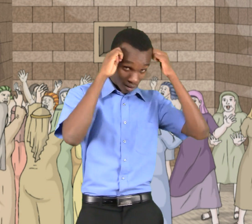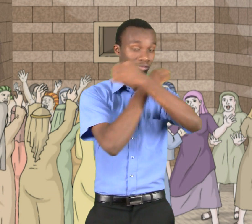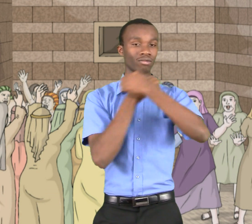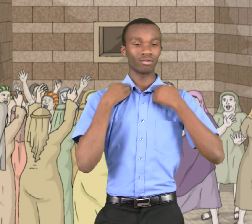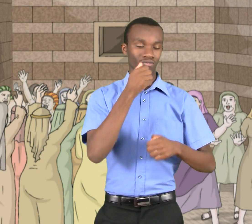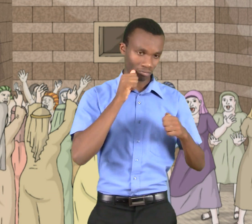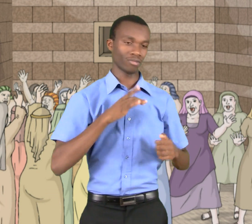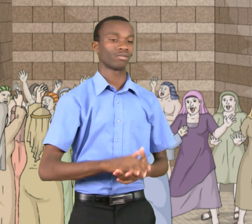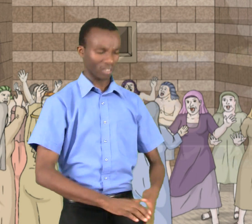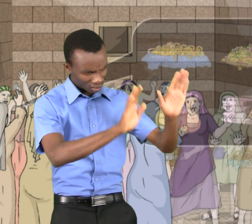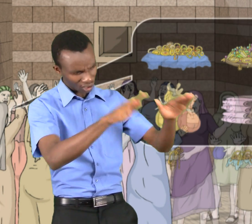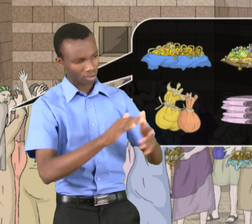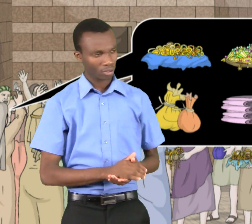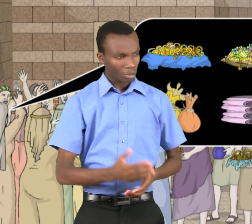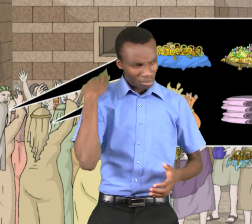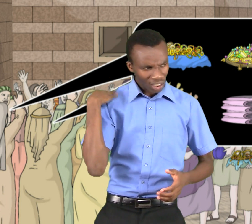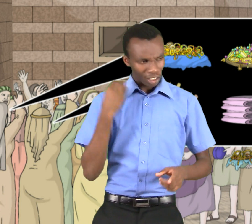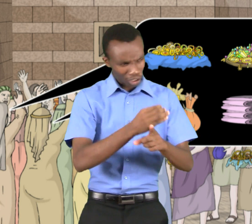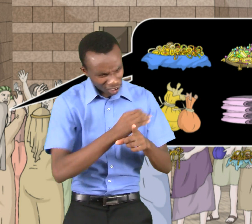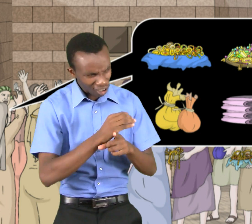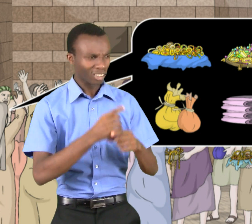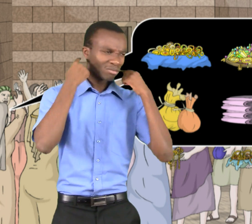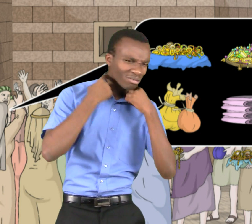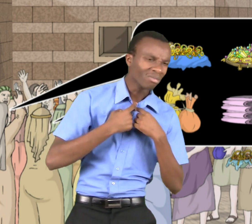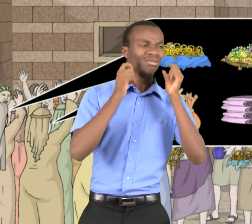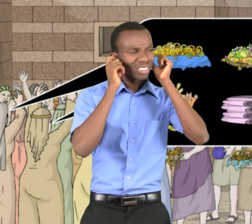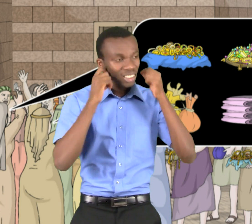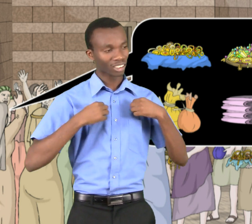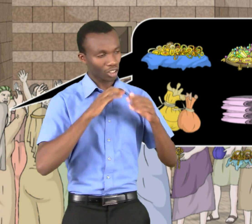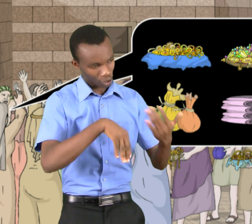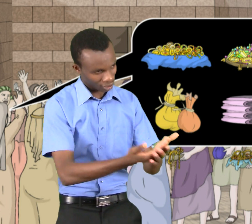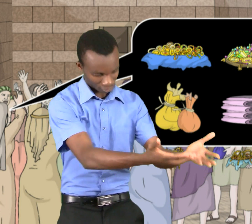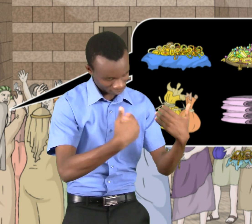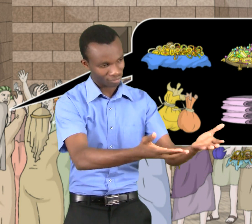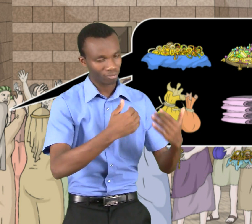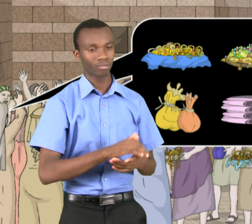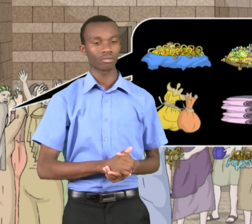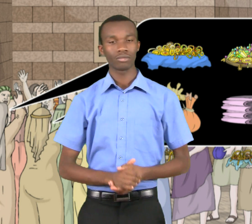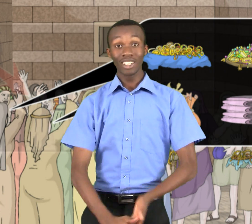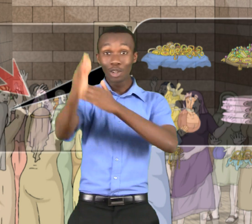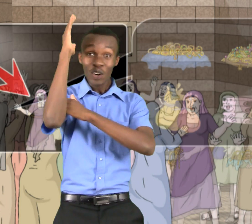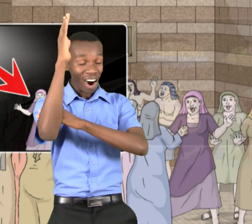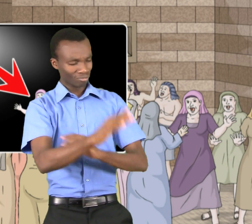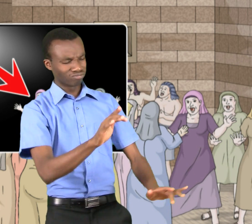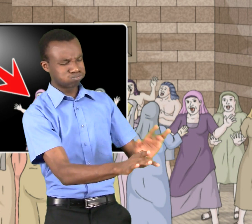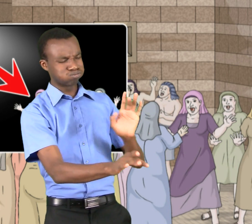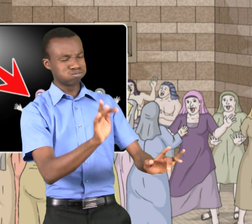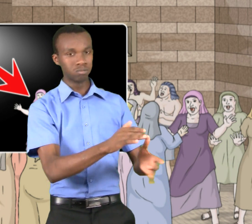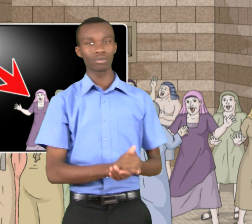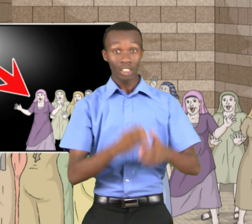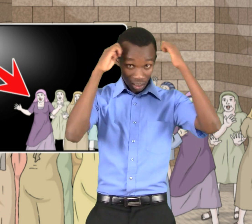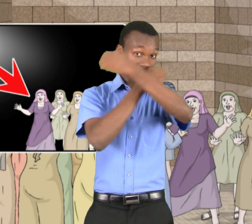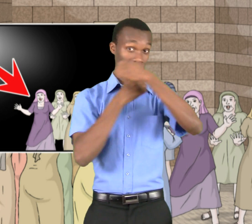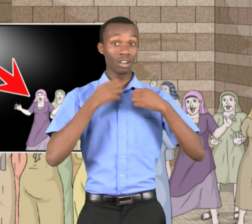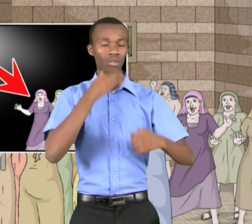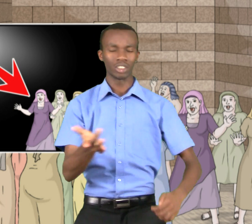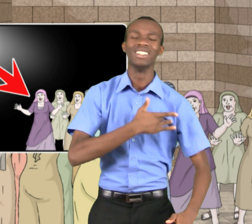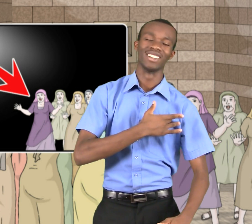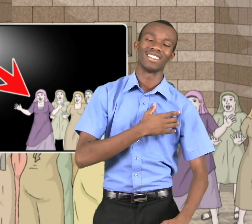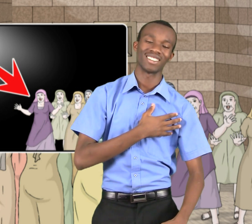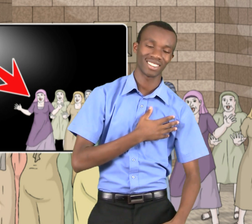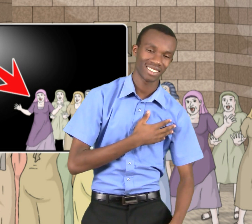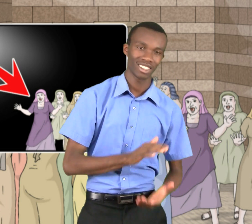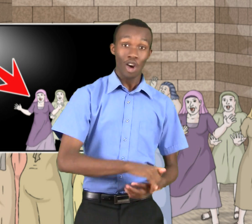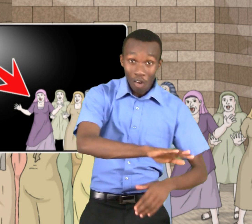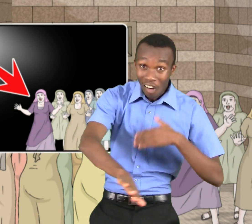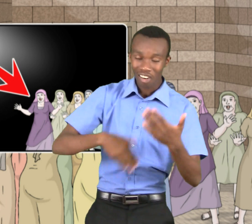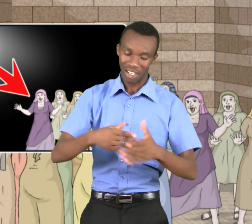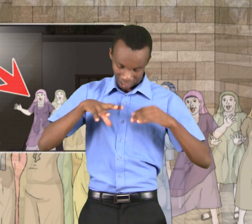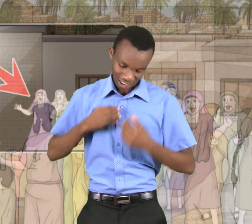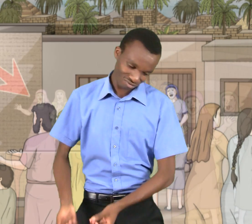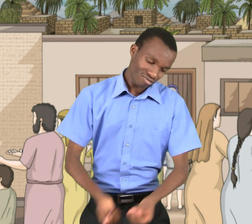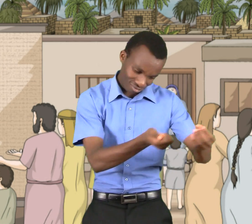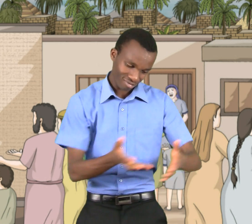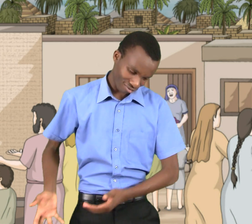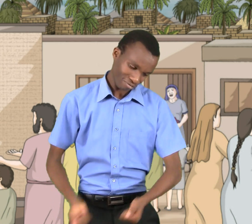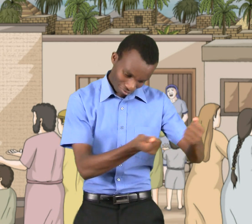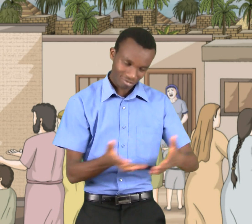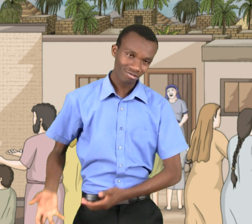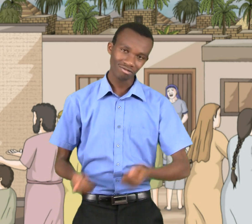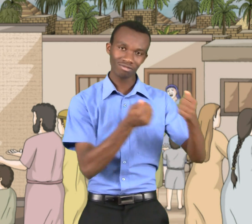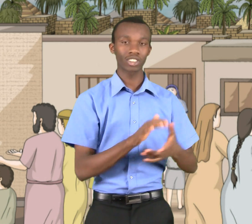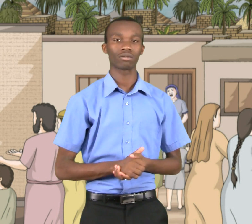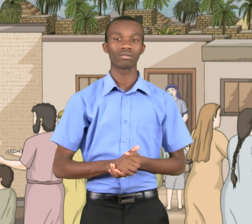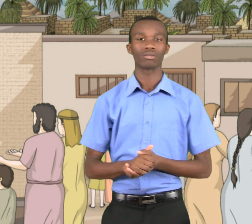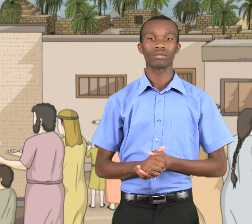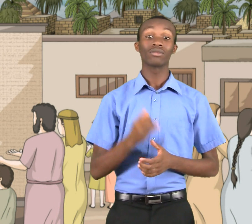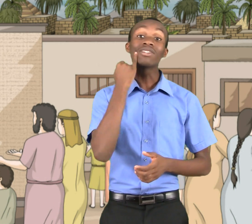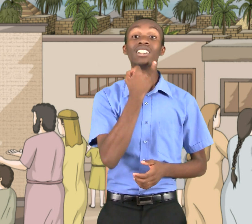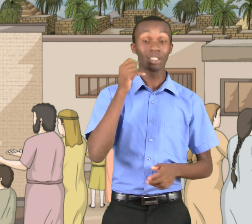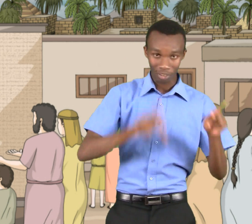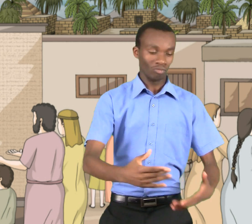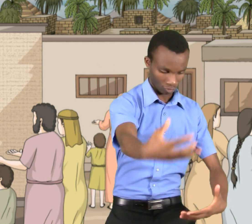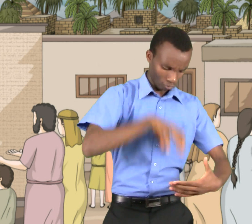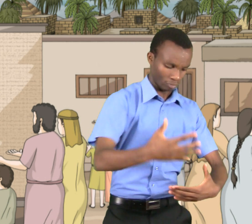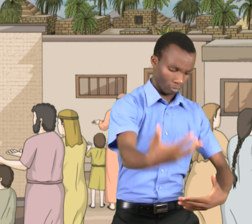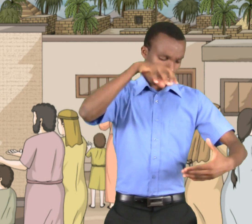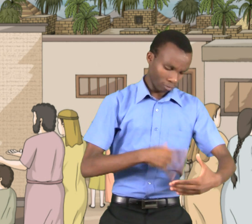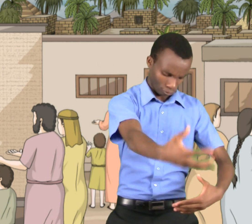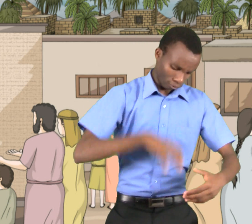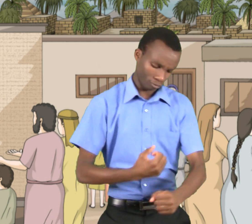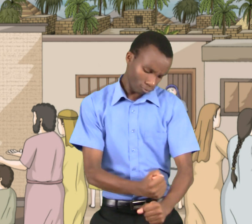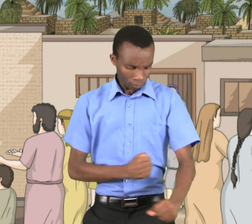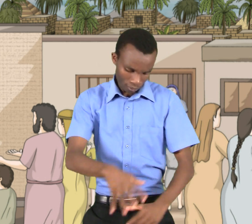And the LORD gave the people such favor in the sight of the Egyptians that they granted their request.